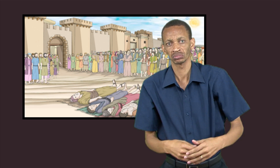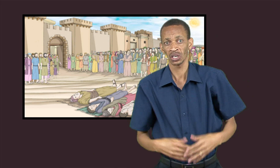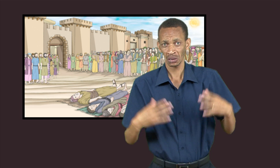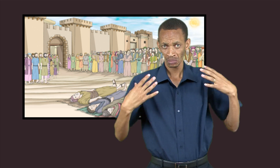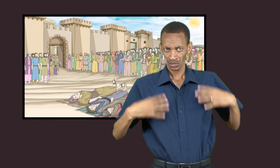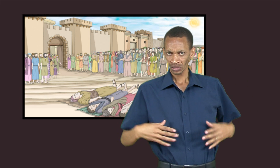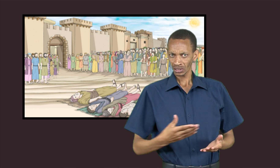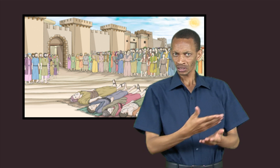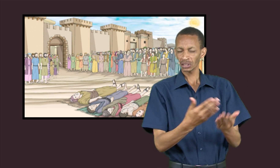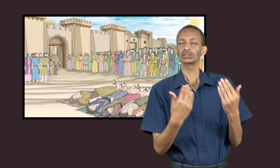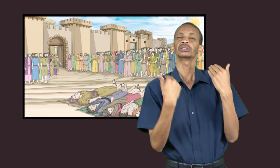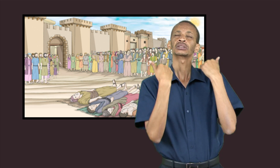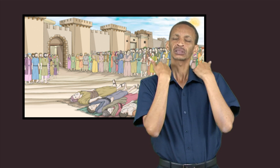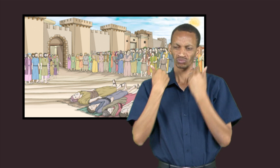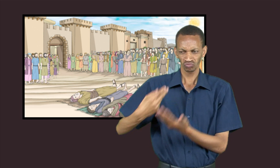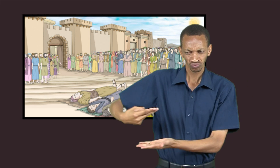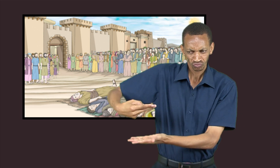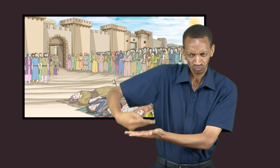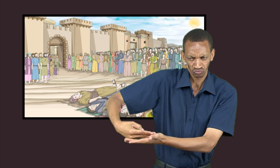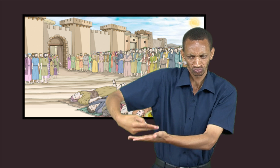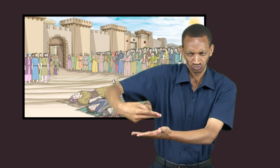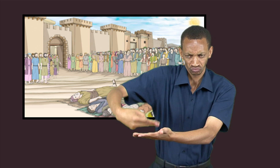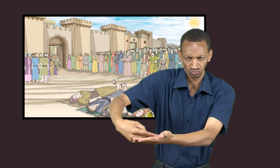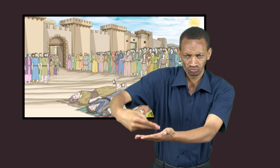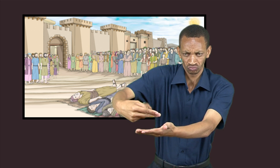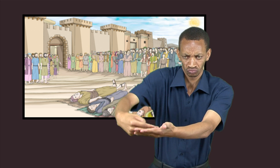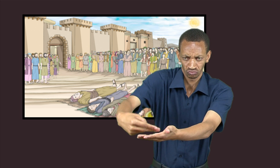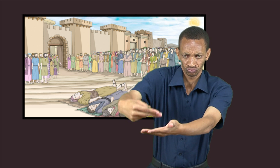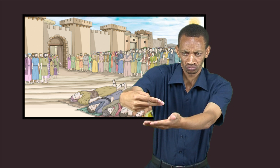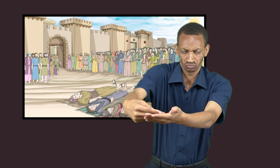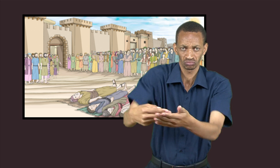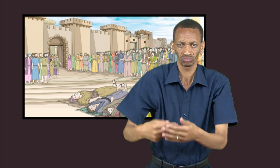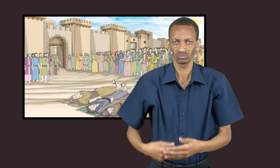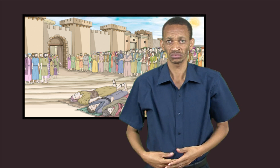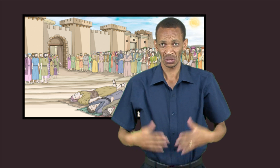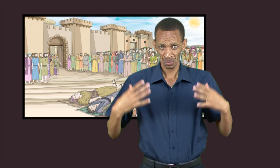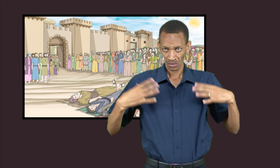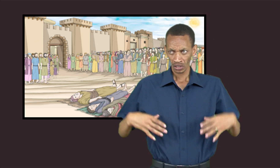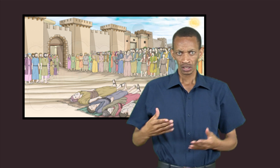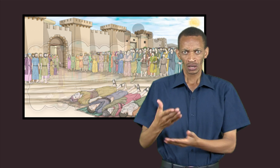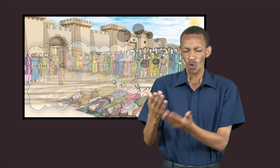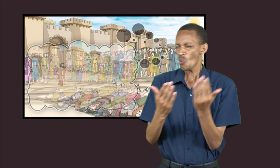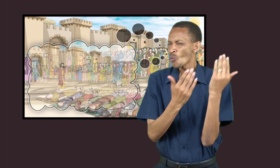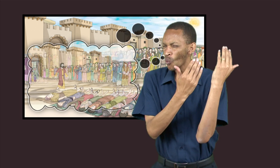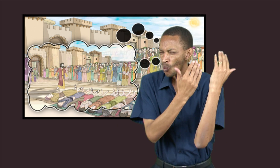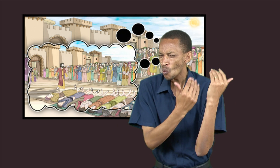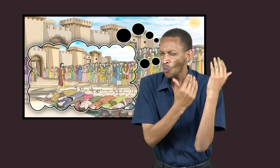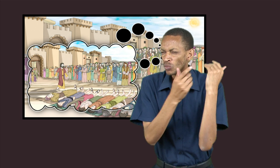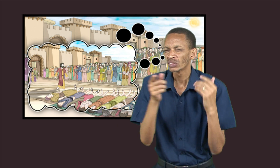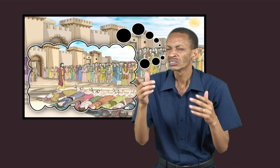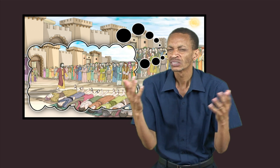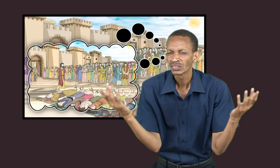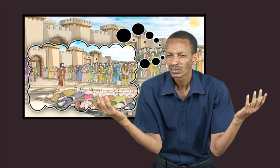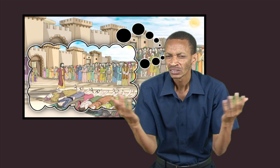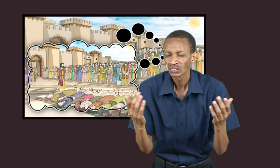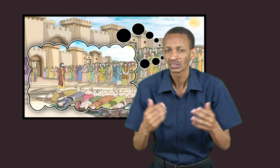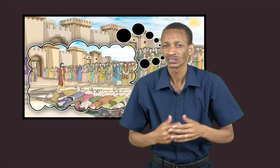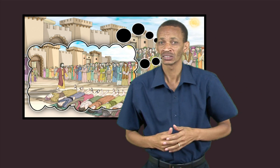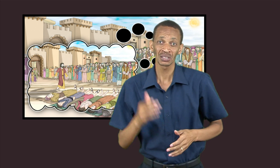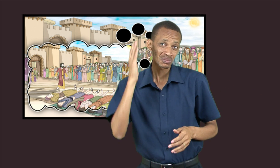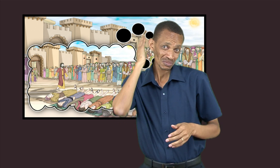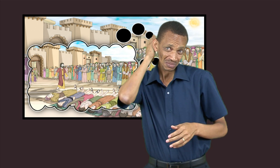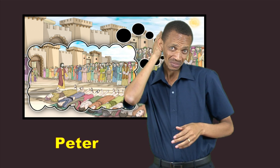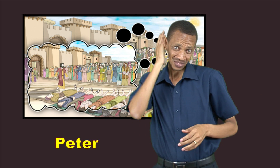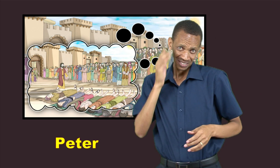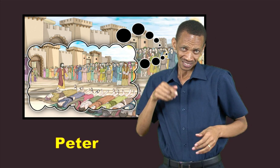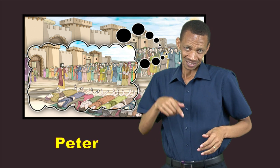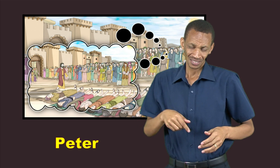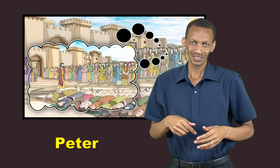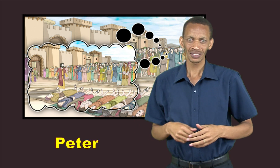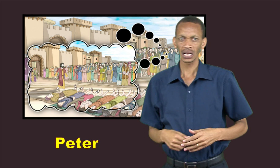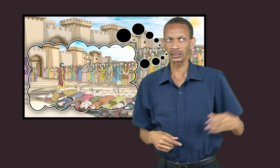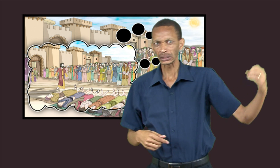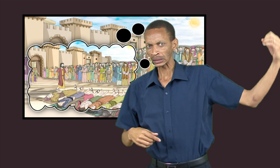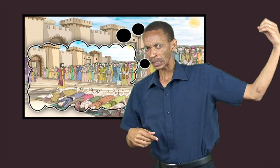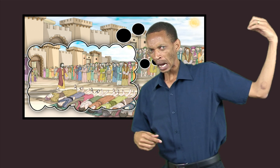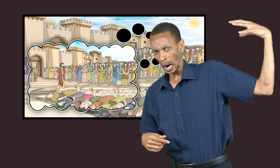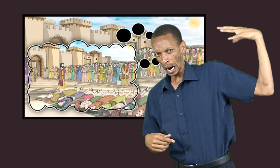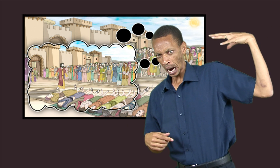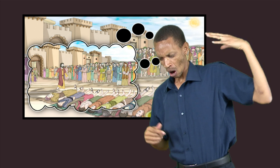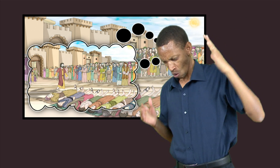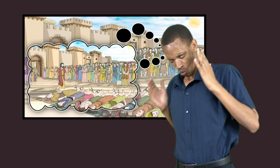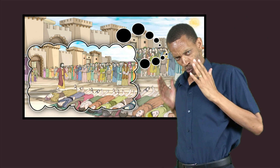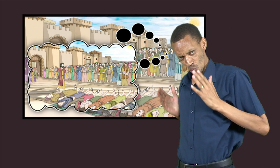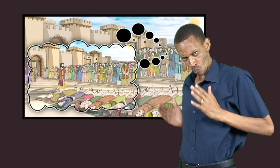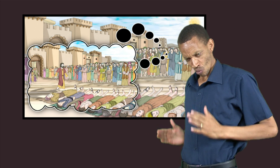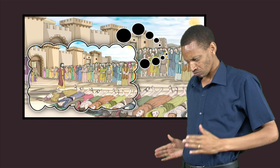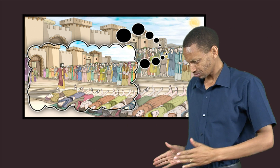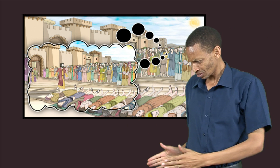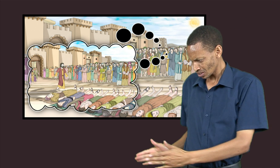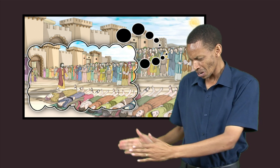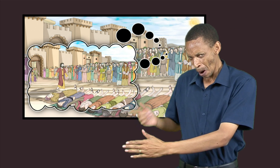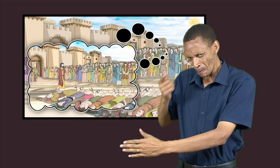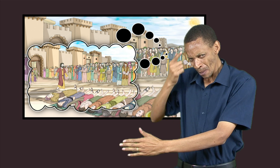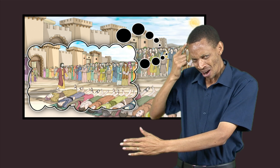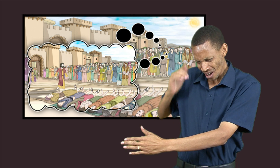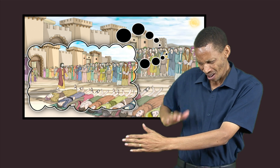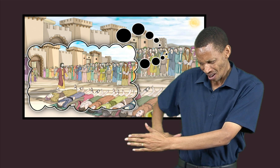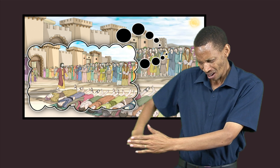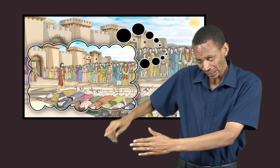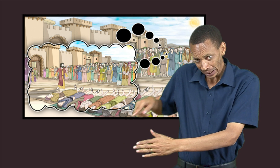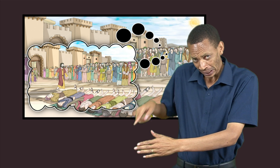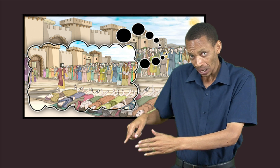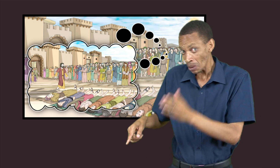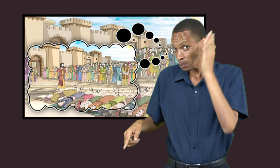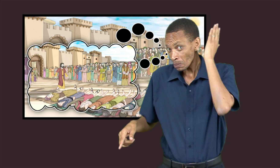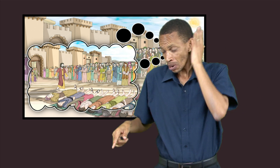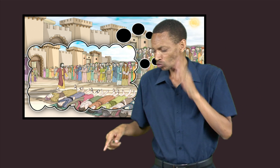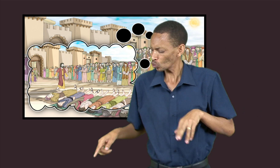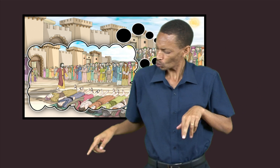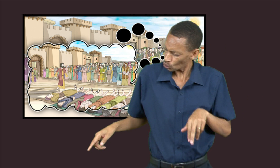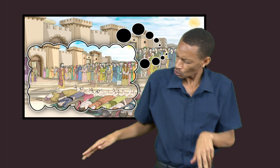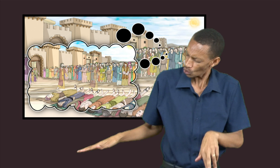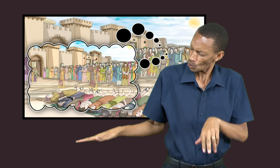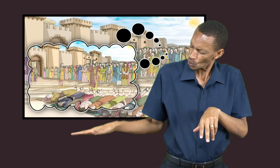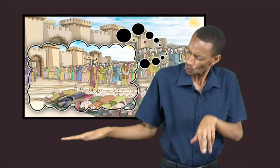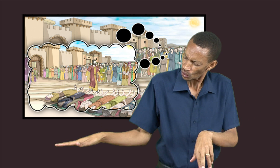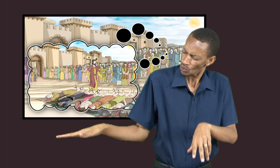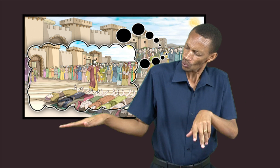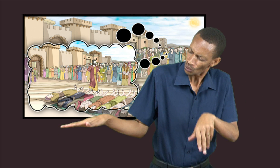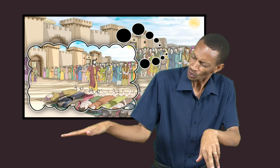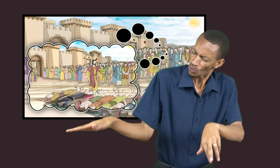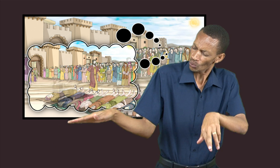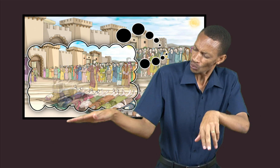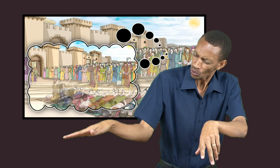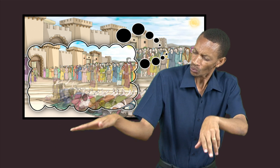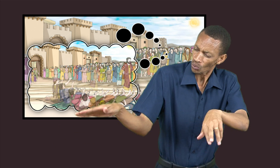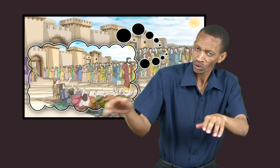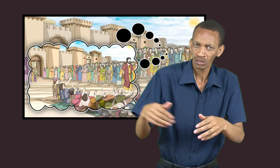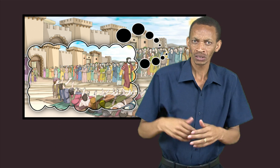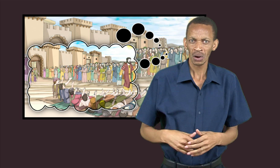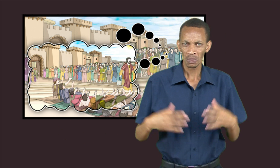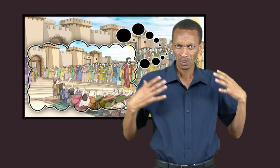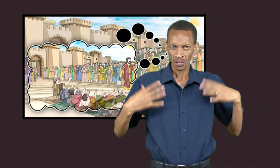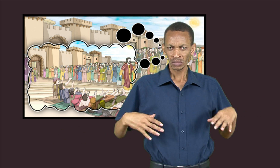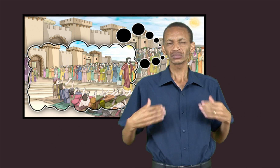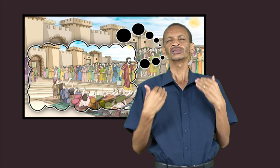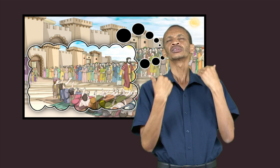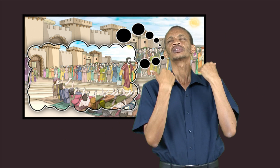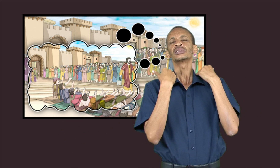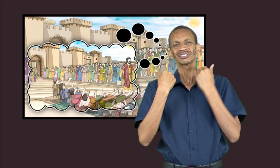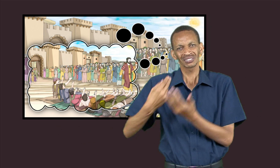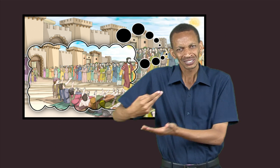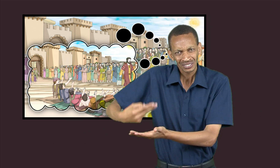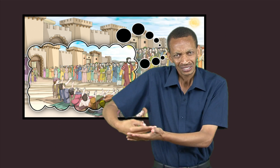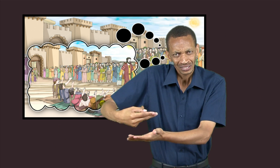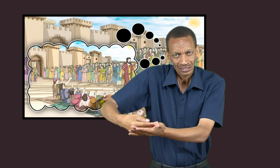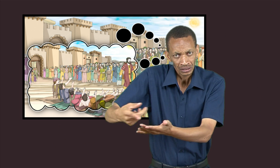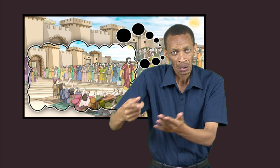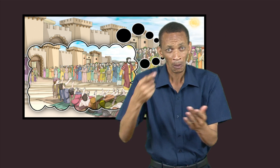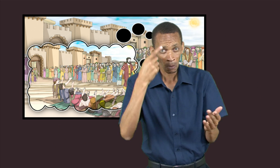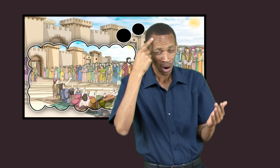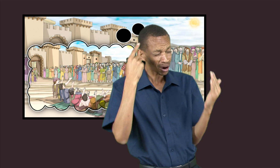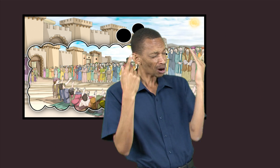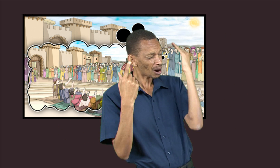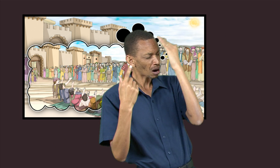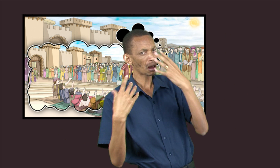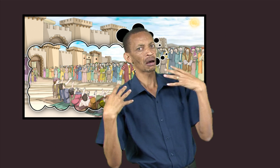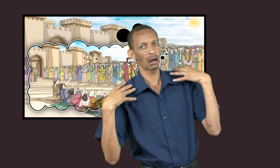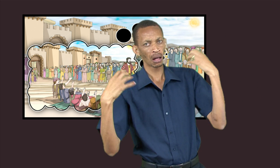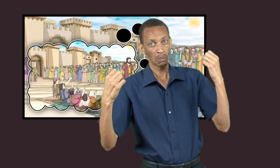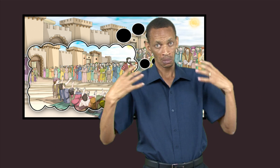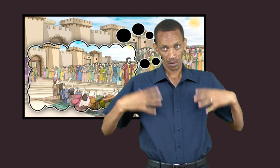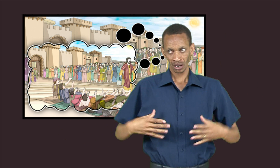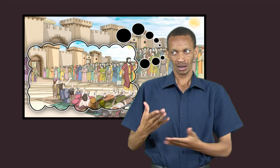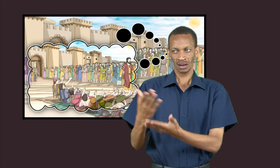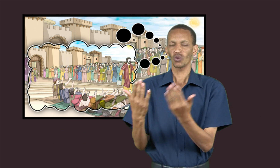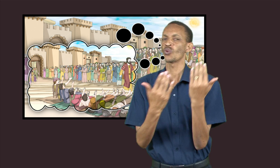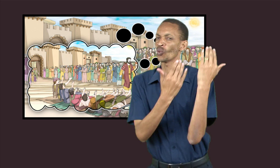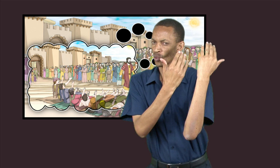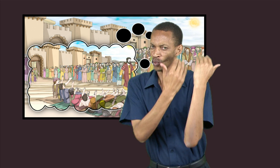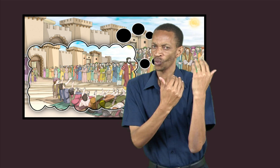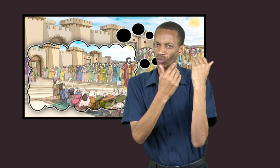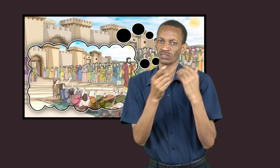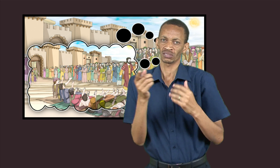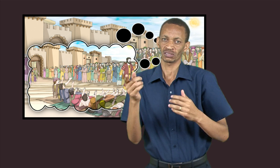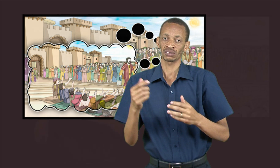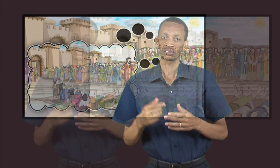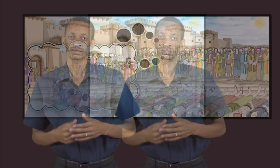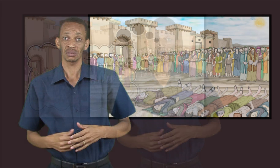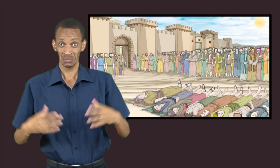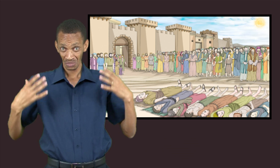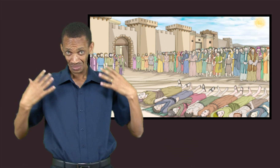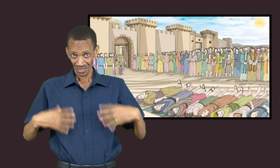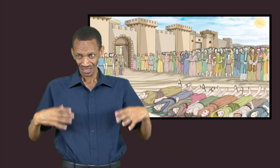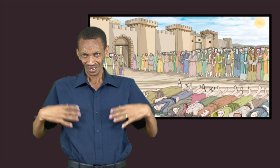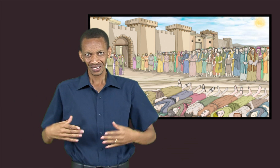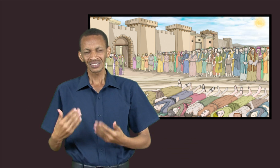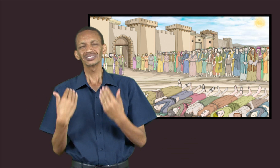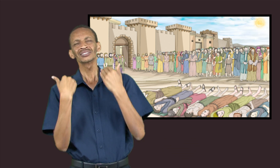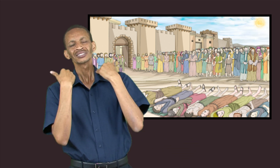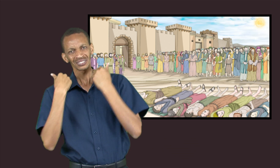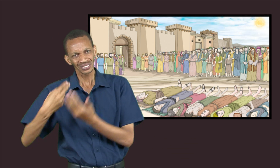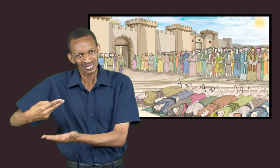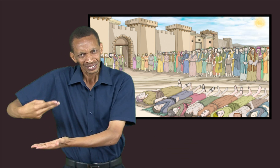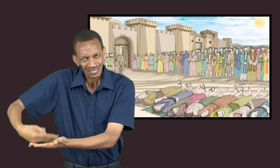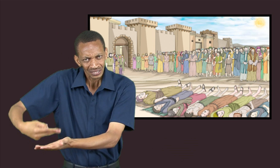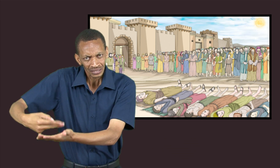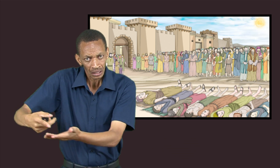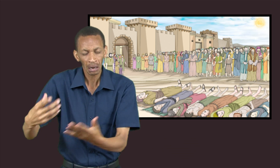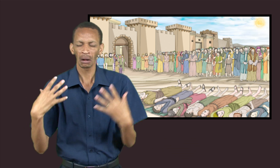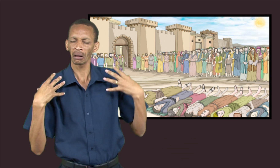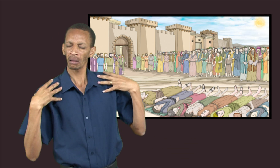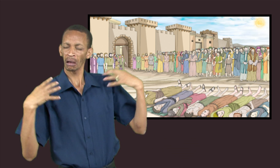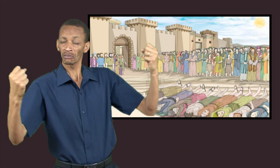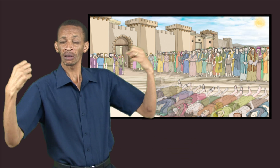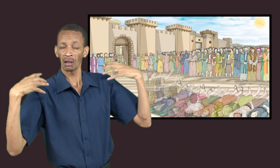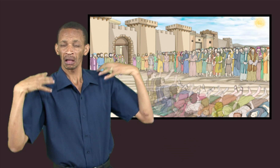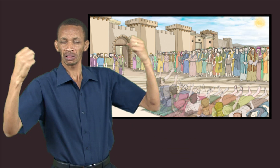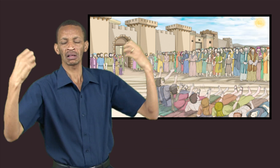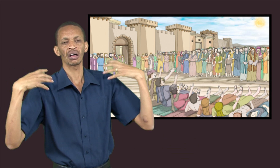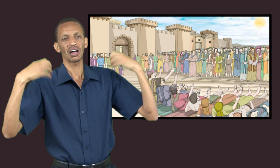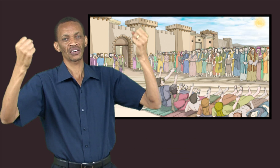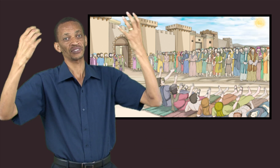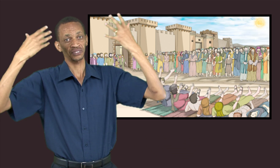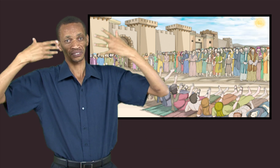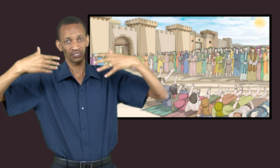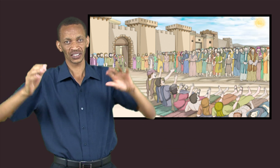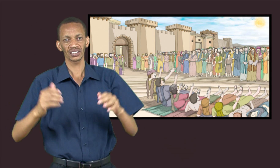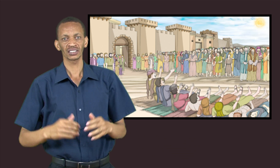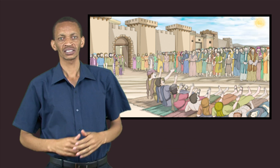Crowds also gathered from the towns around Jerusalem, bringing the sick and those tormented by unclean spirits, and all of them were healed.